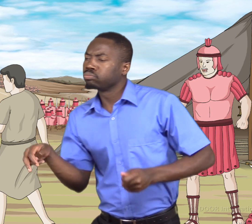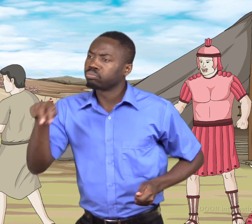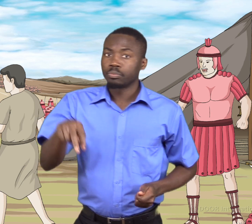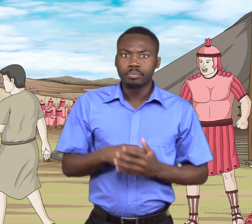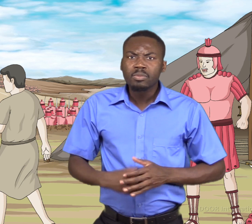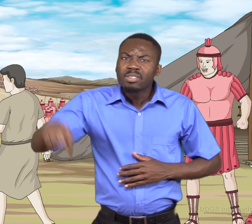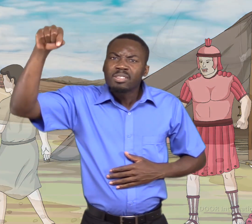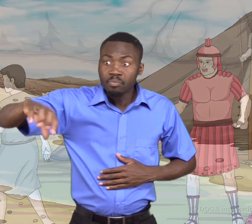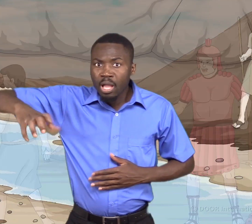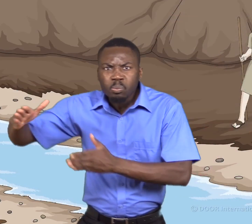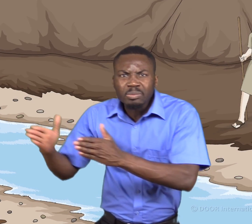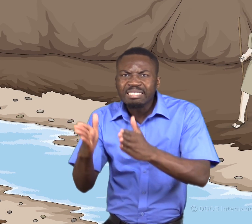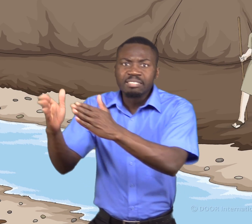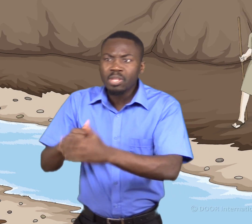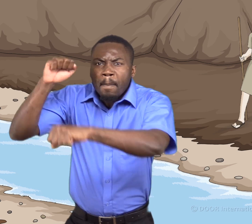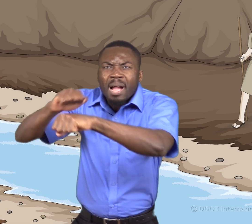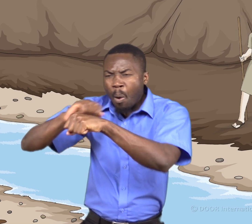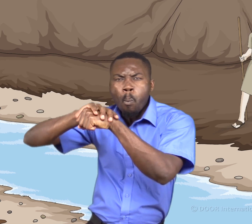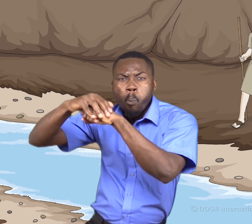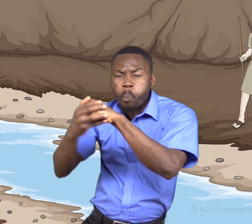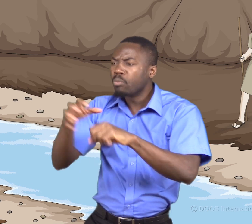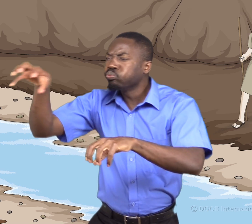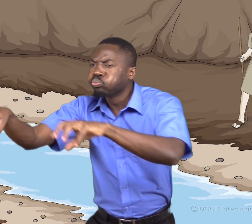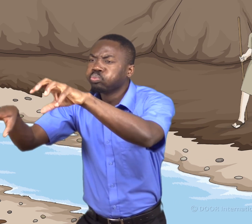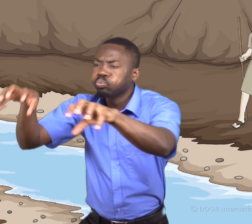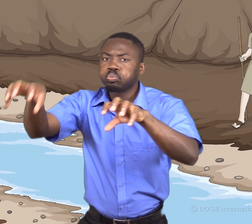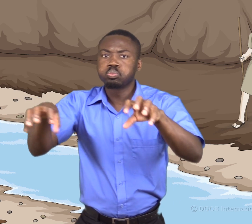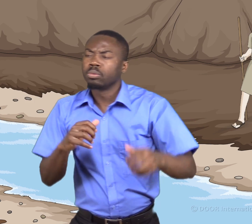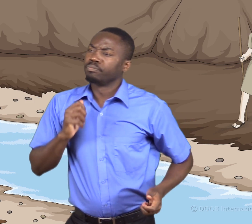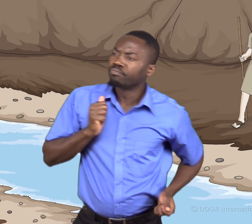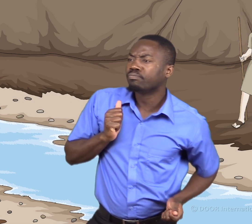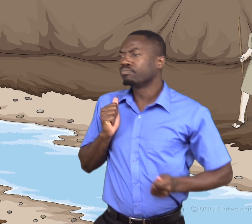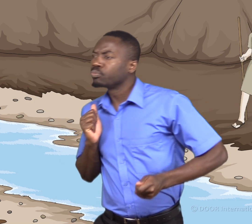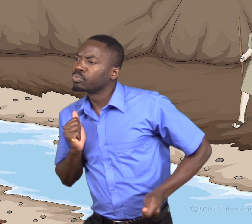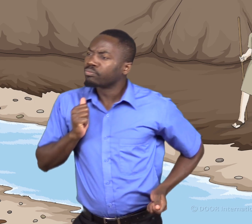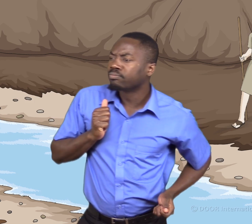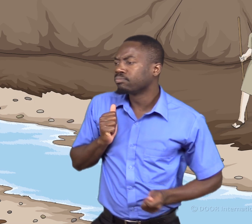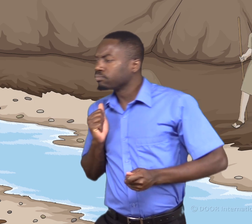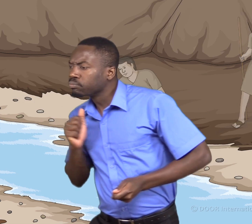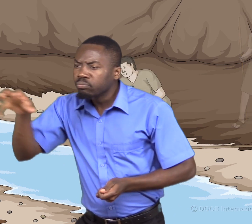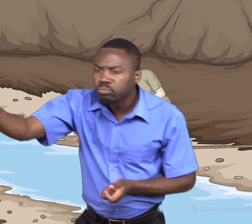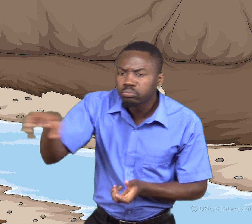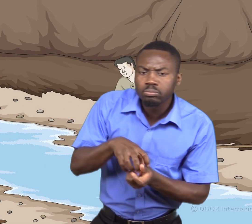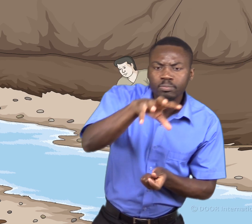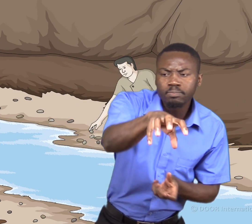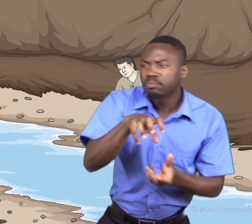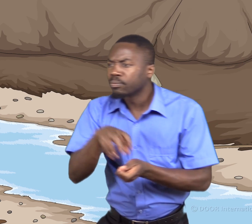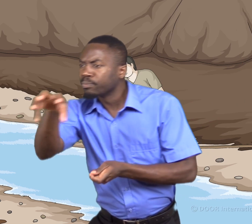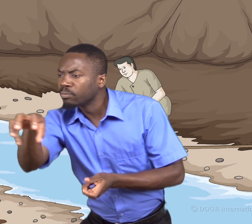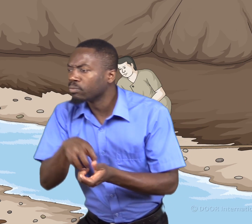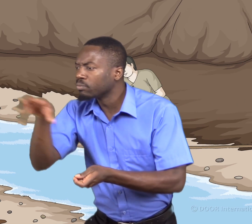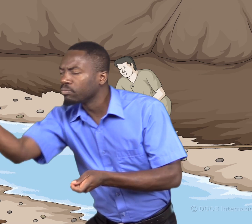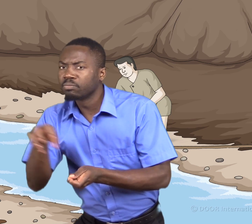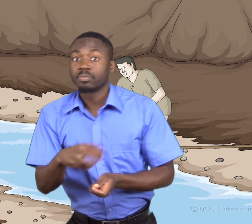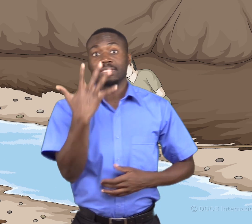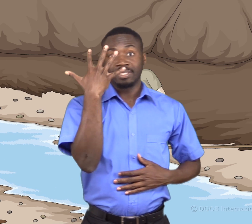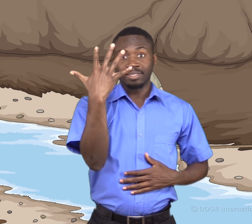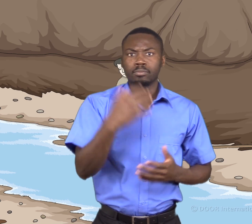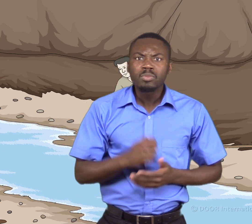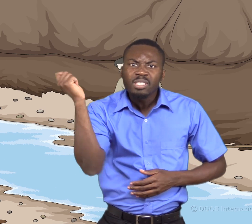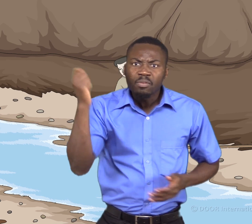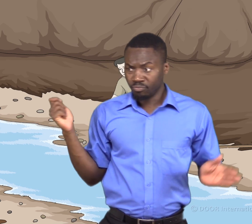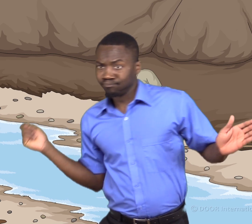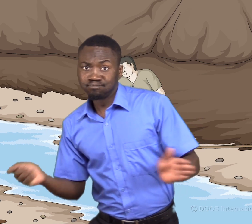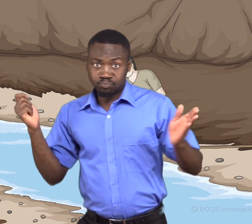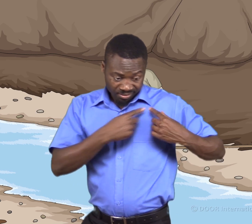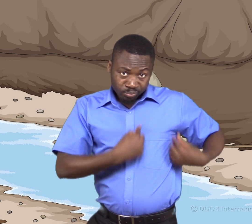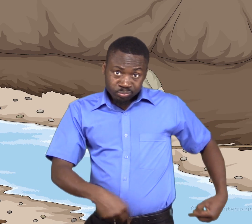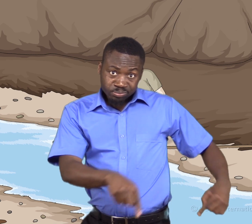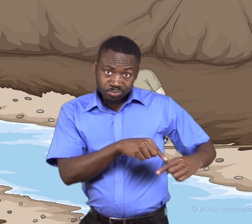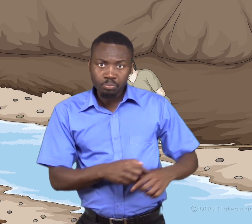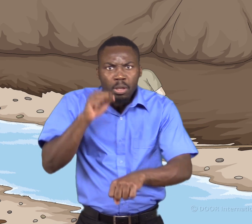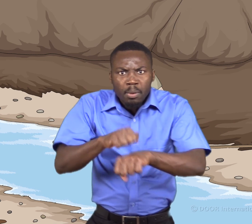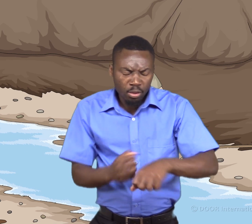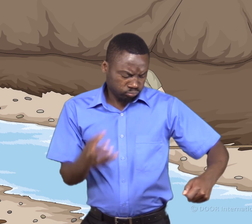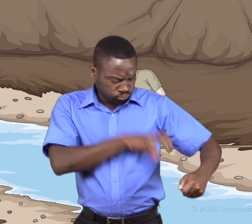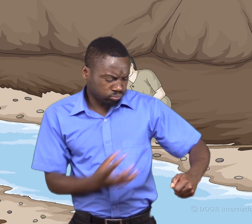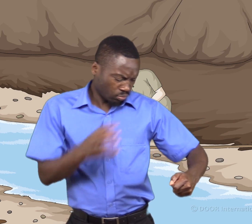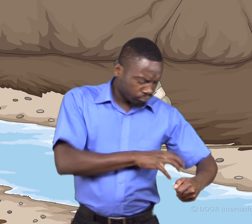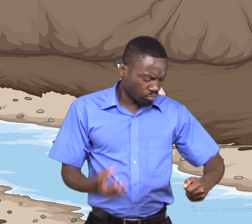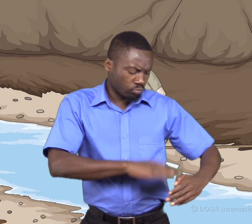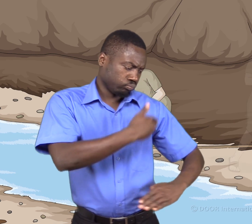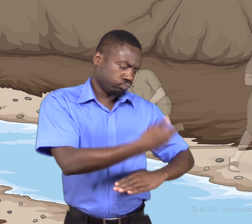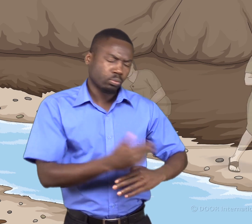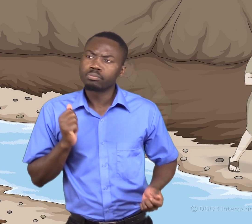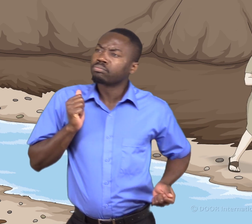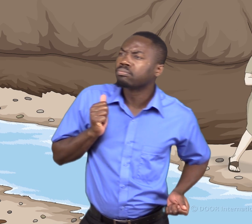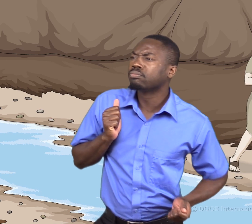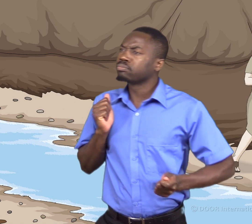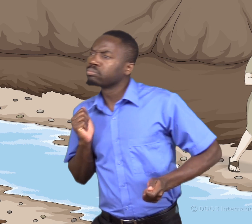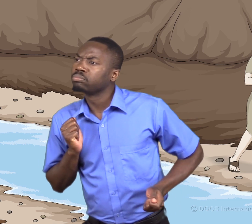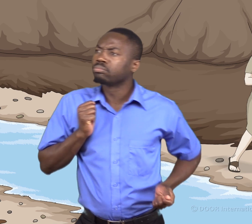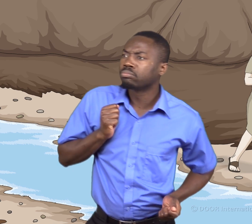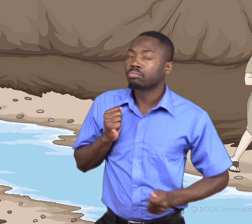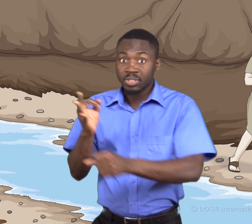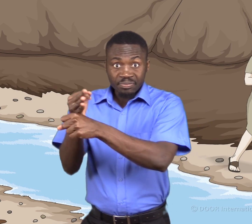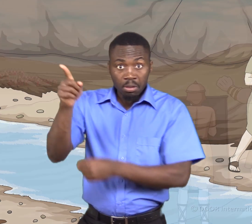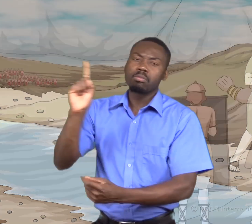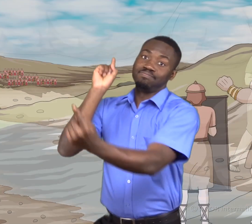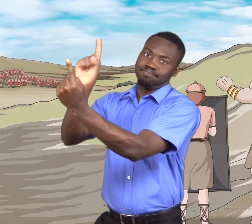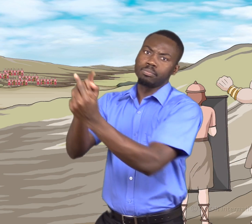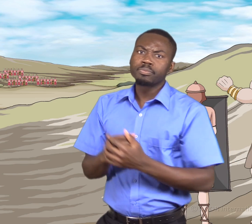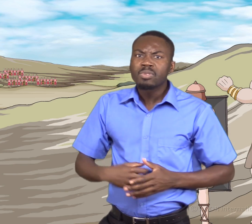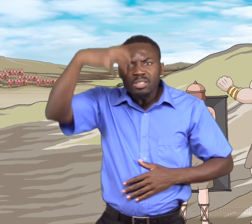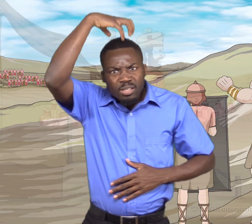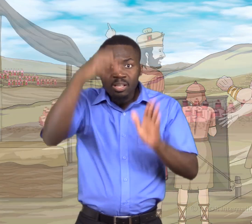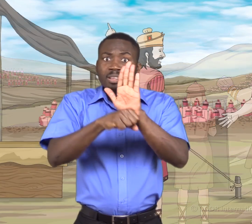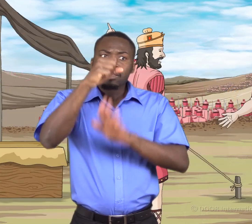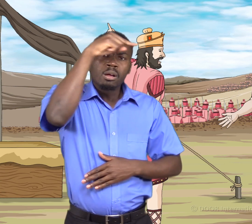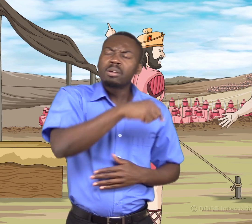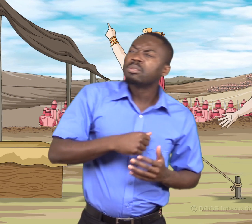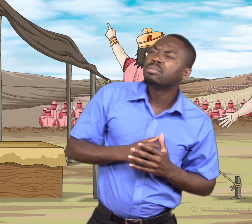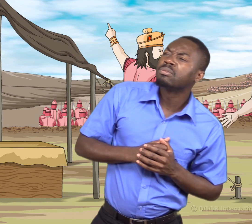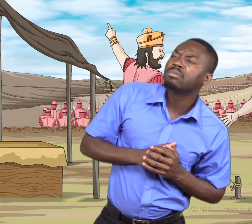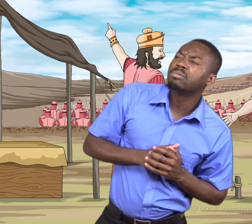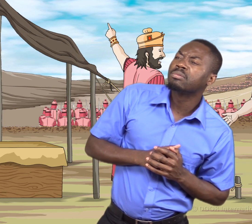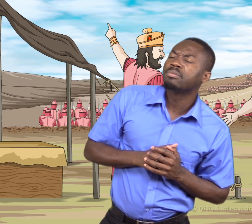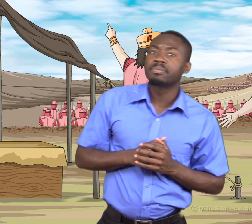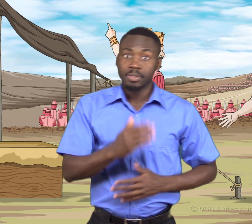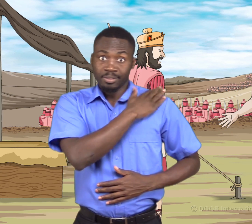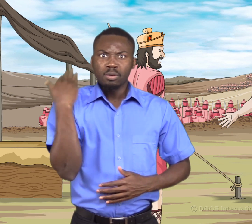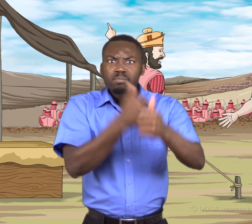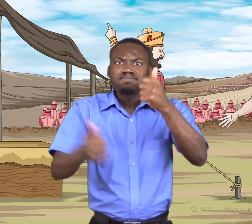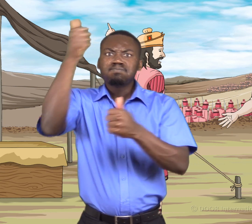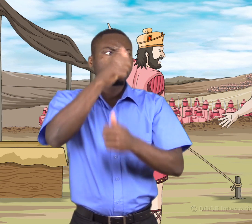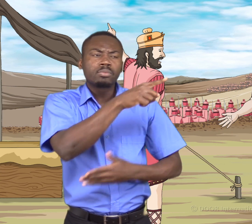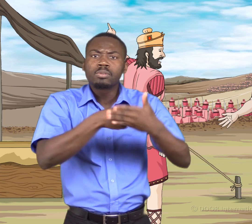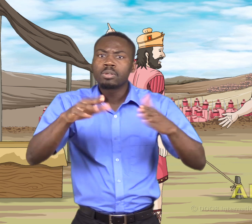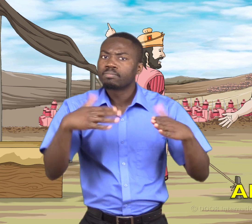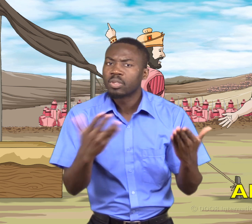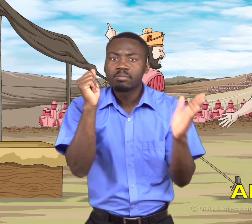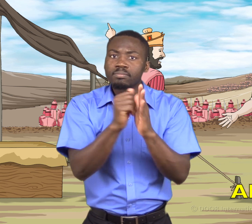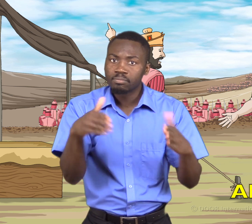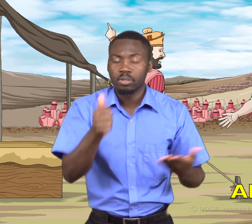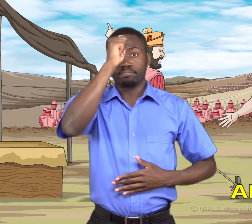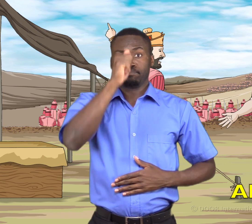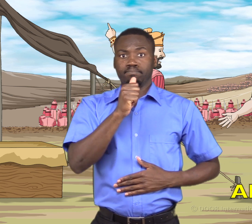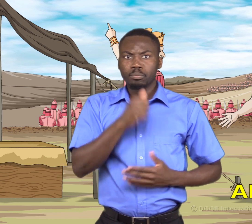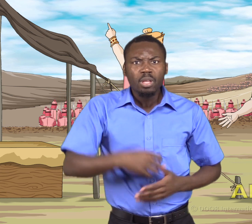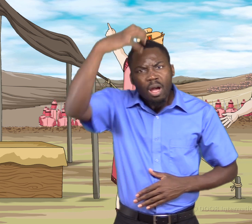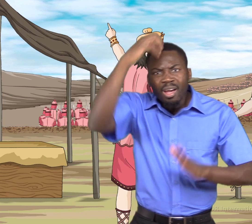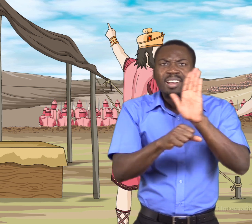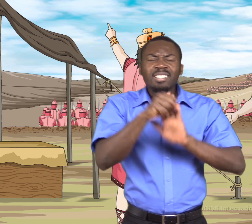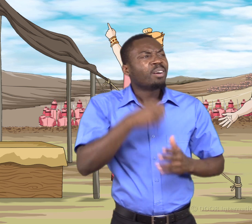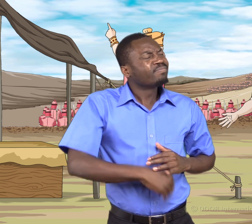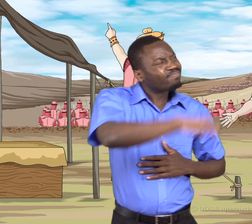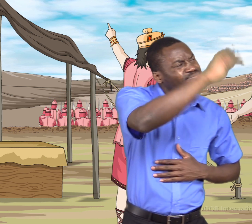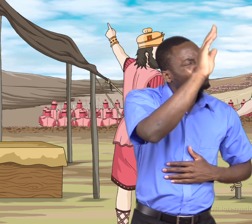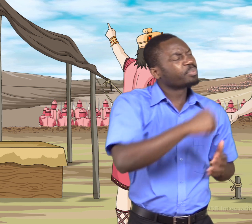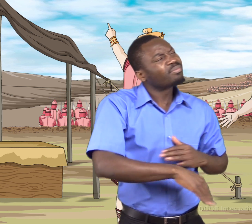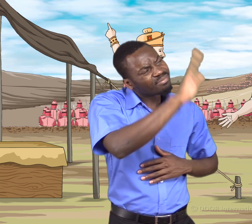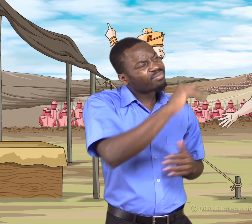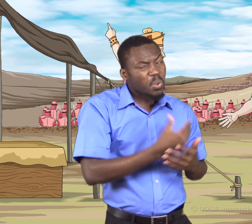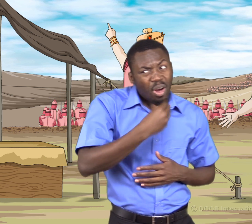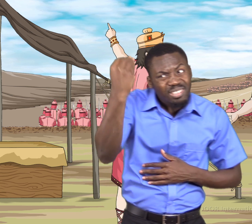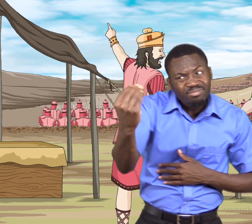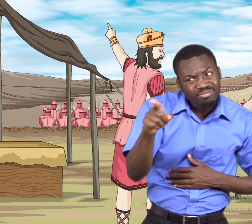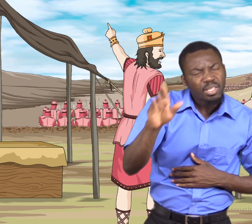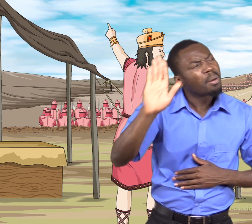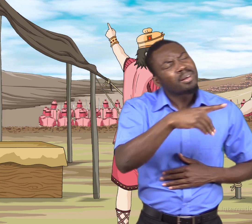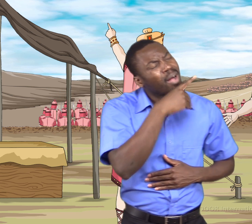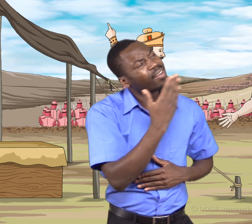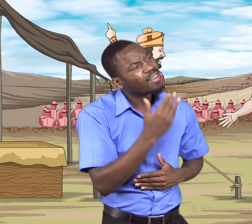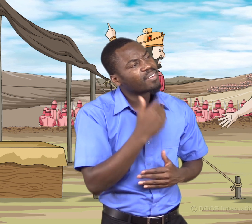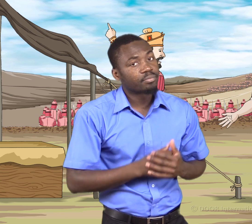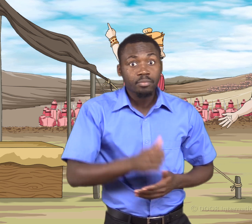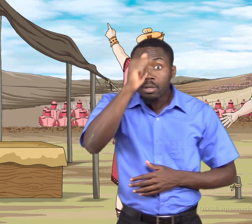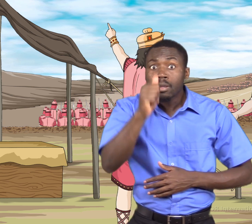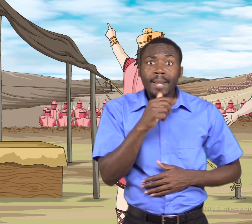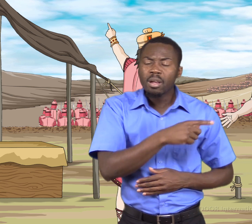And David took his staff in his hand, selected five smooth stones from the brook, and put them in the pouch of his shepherd’s bag.